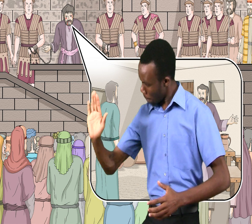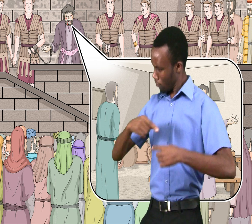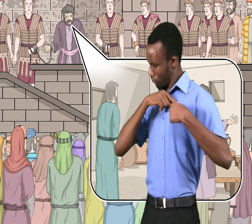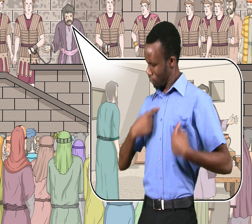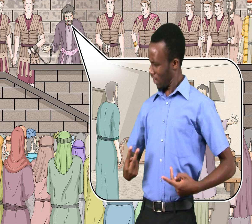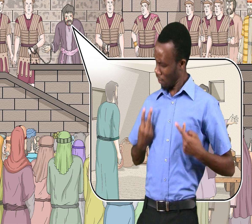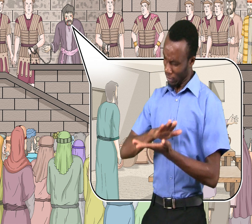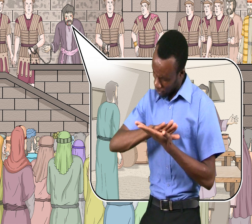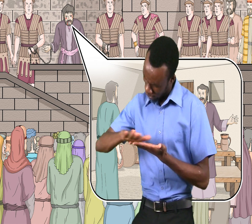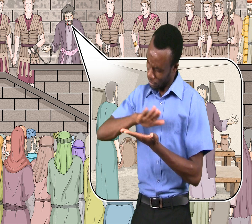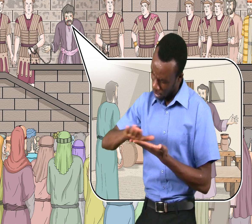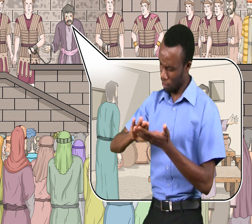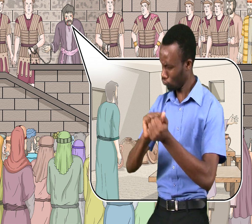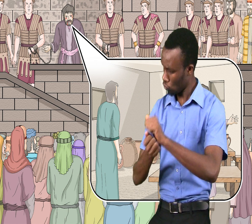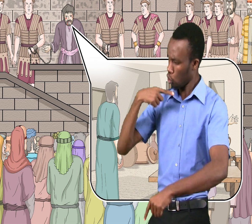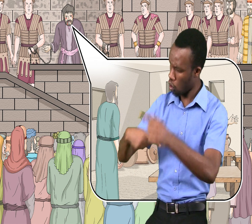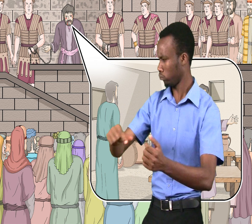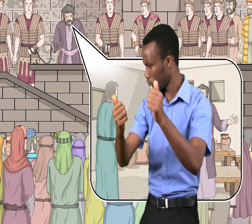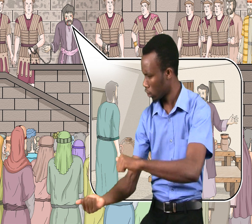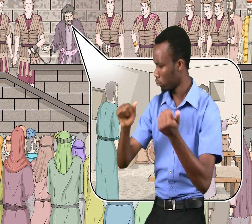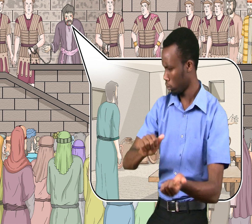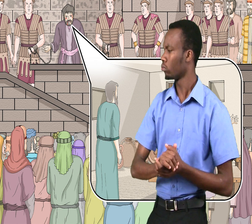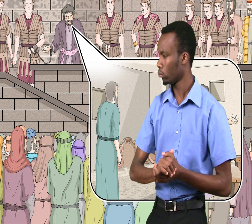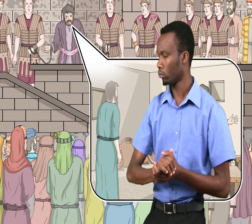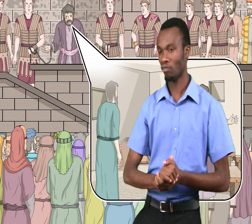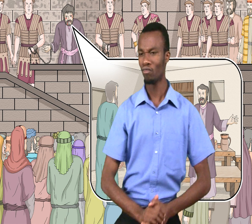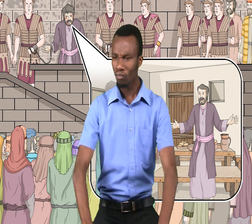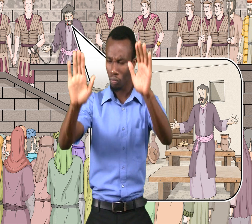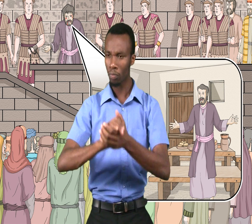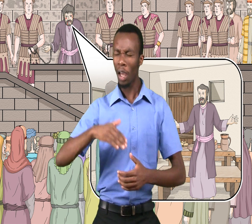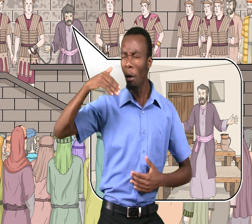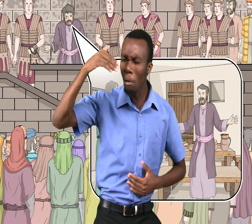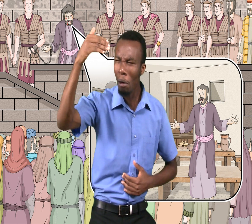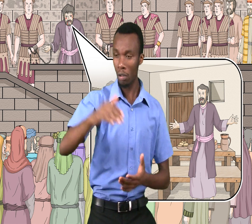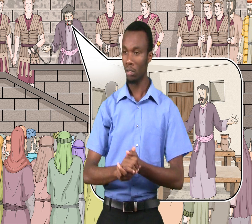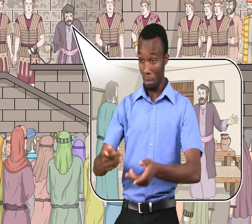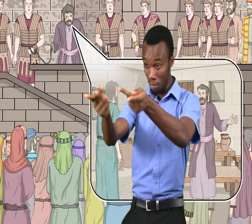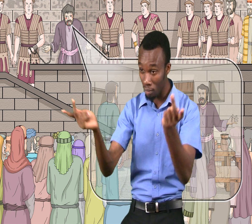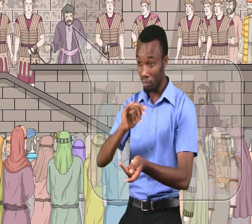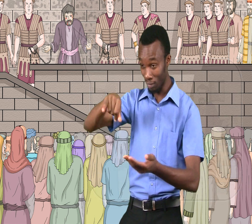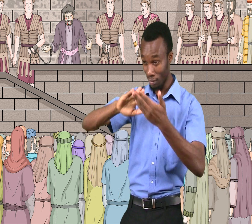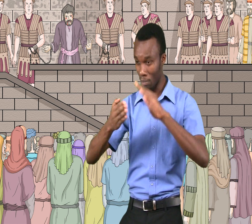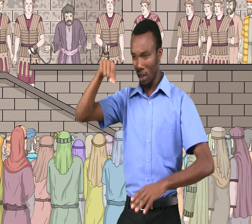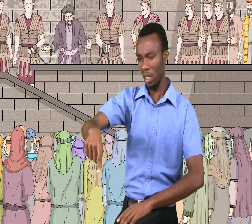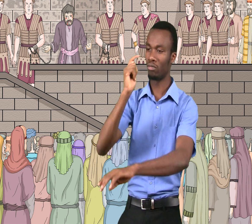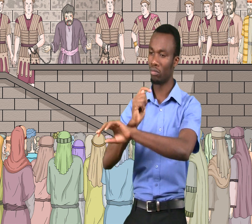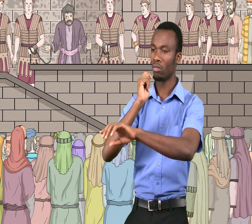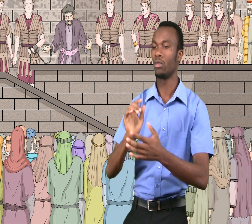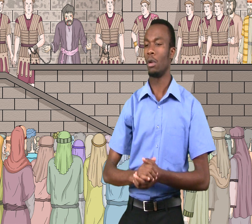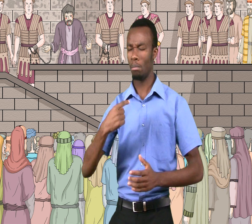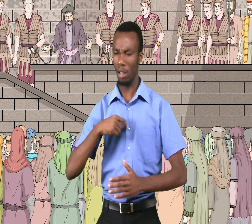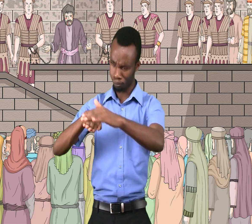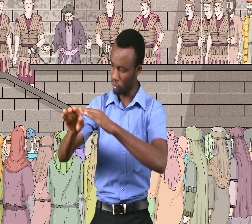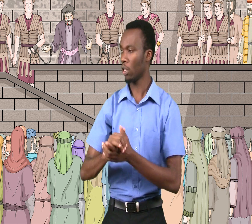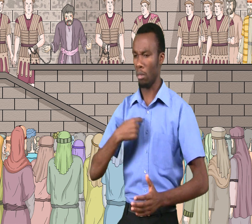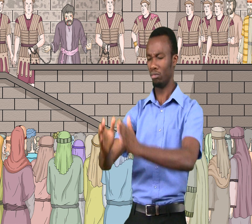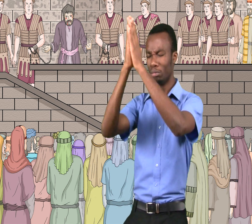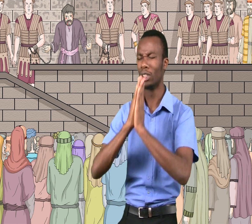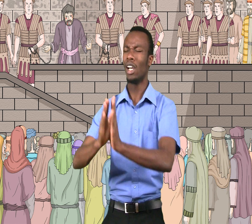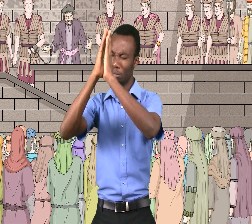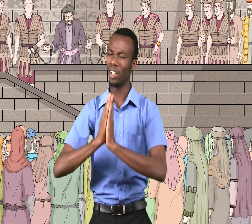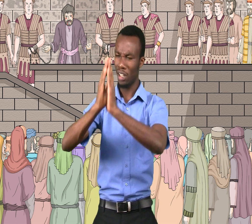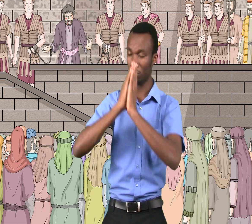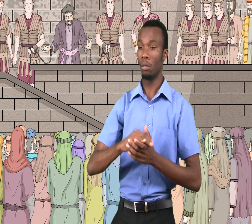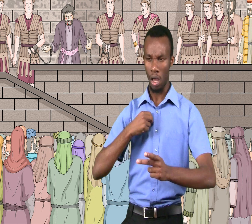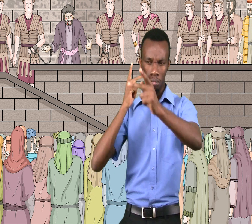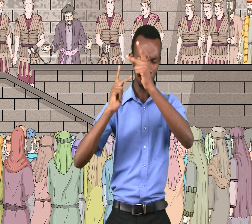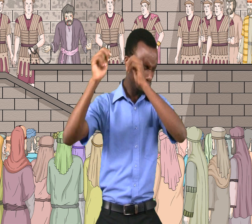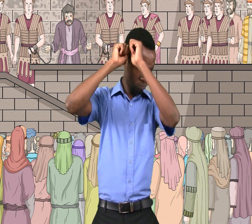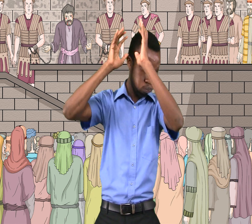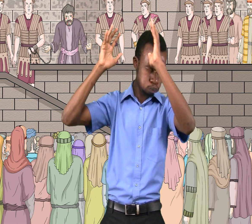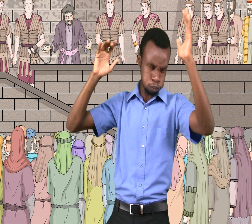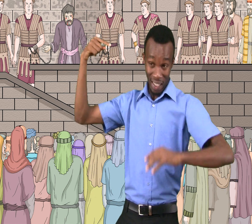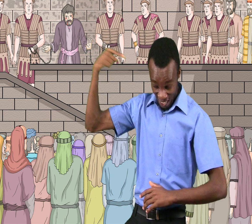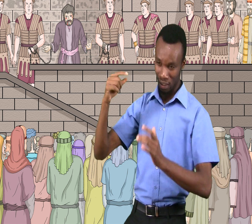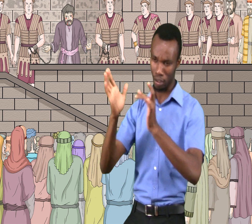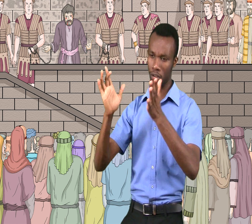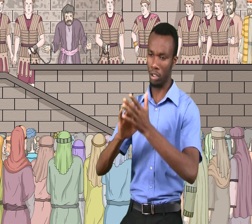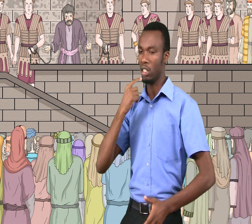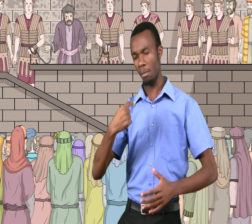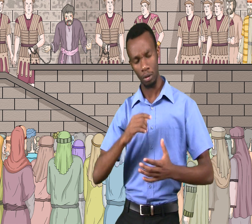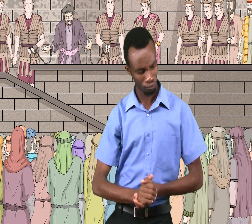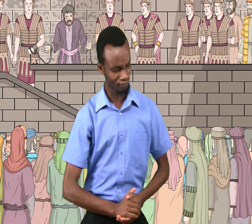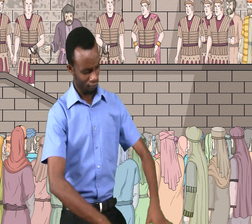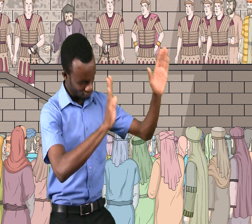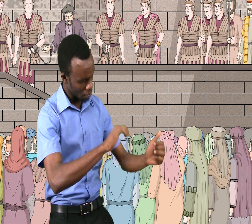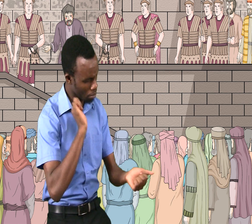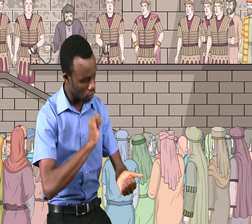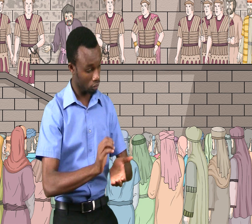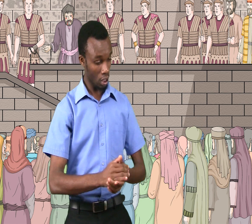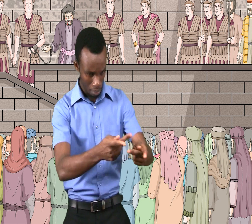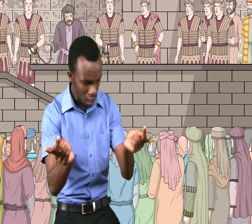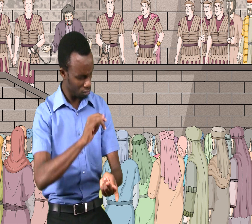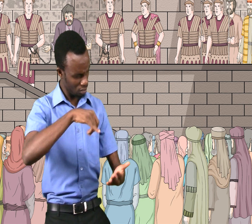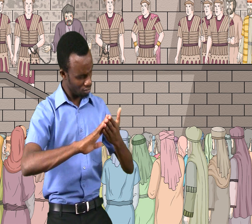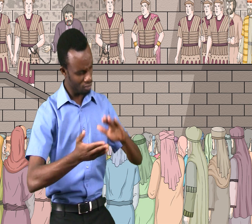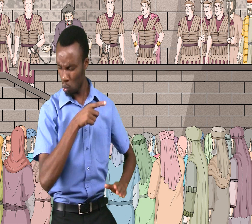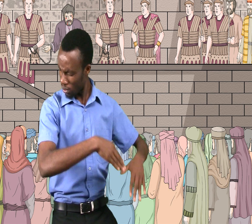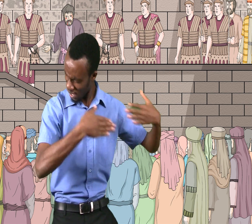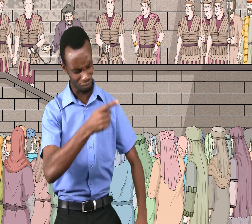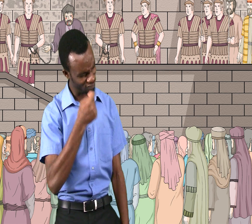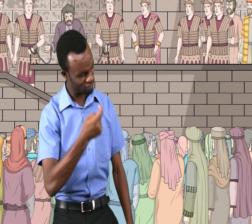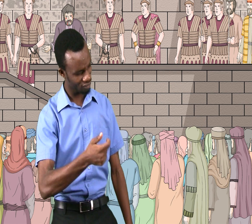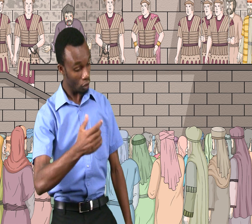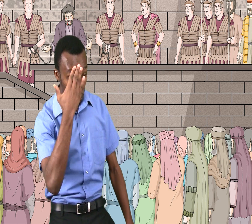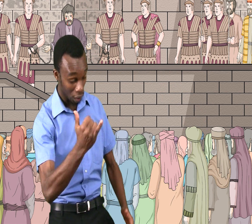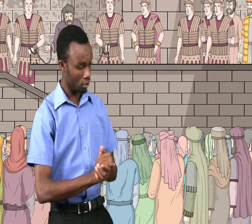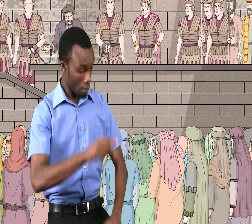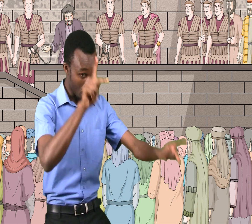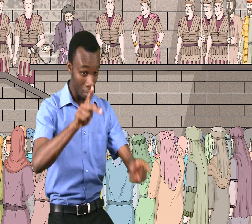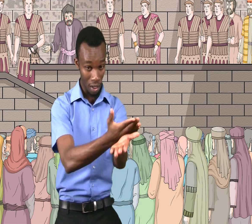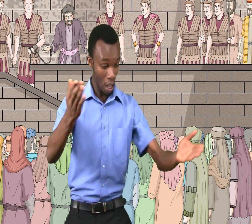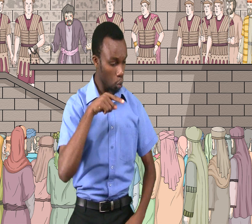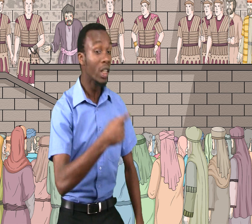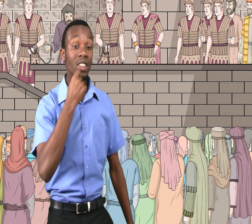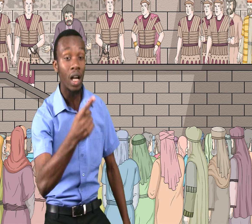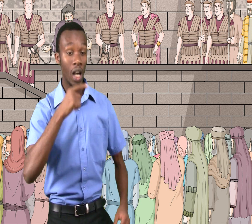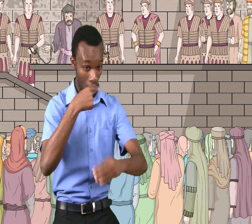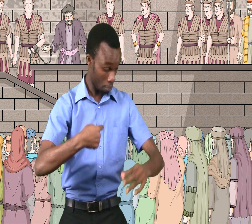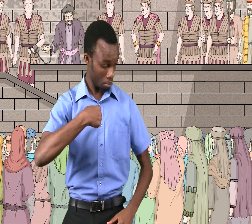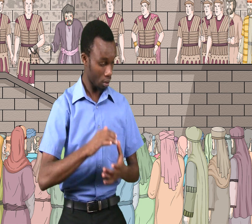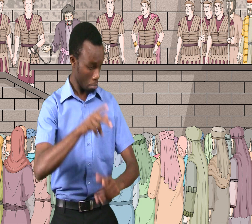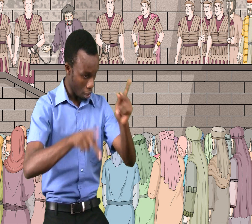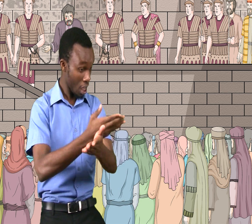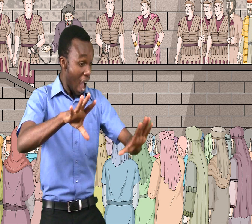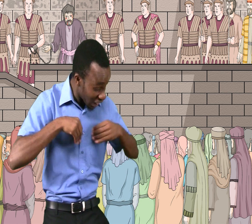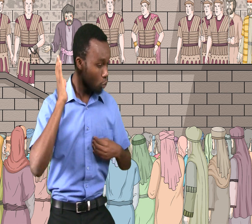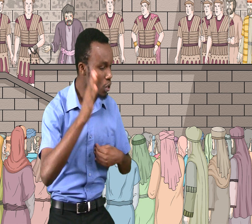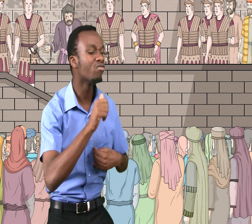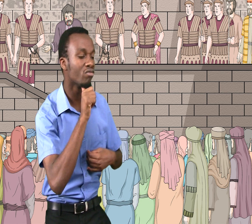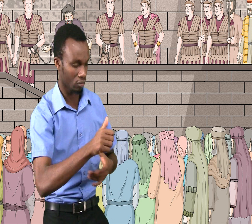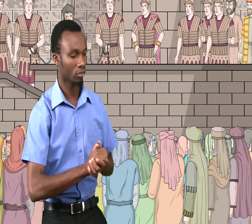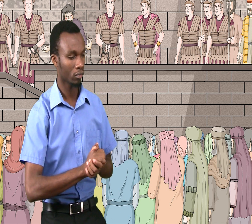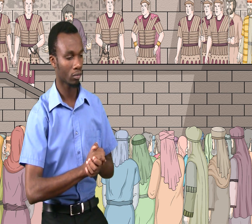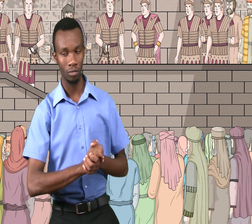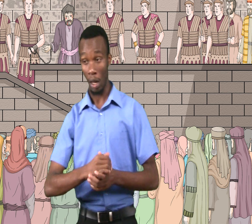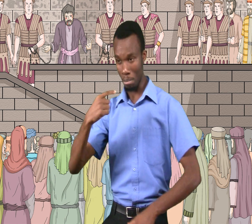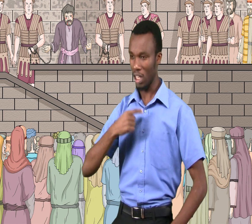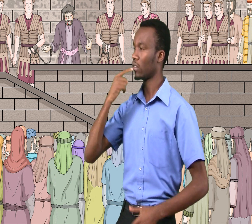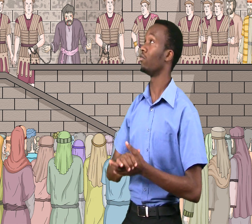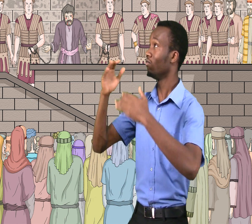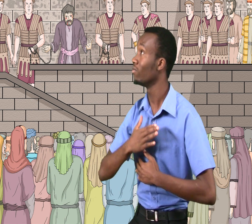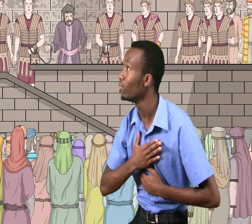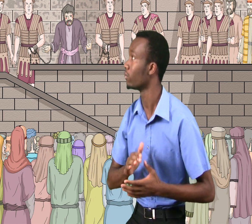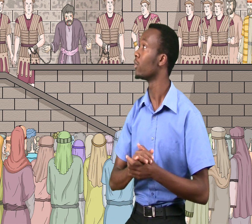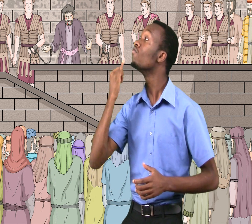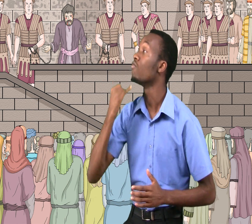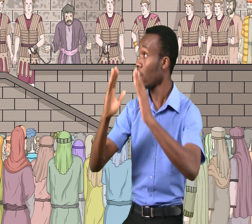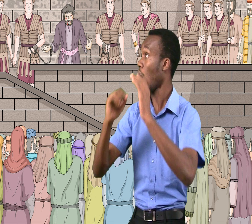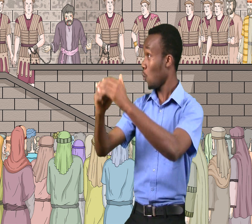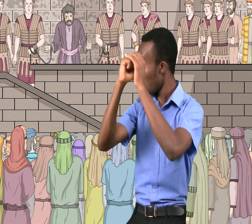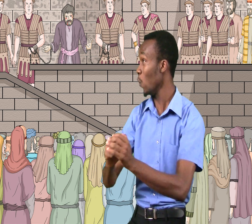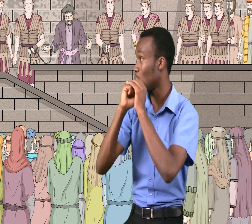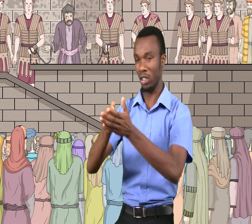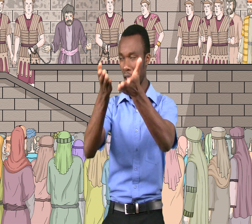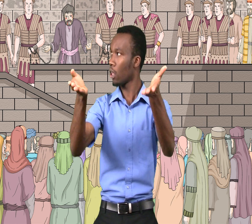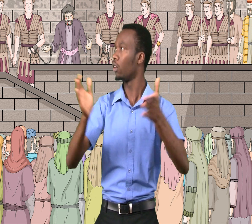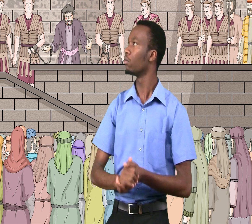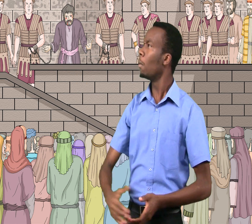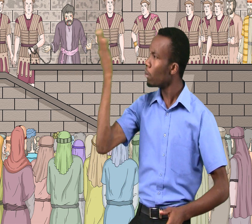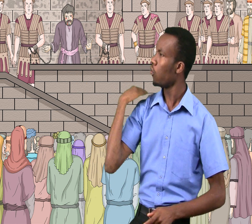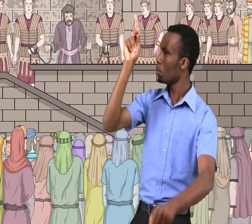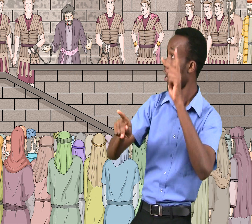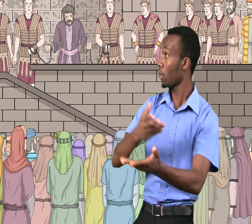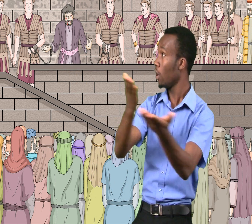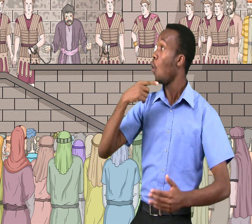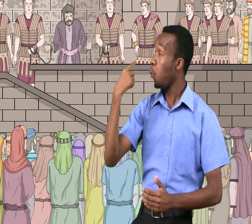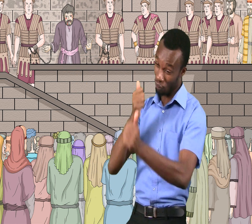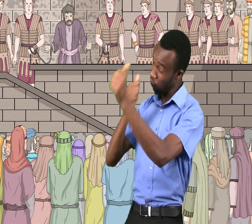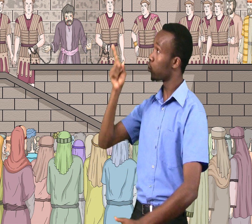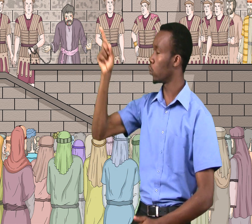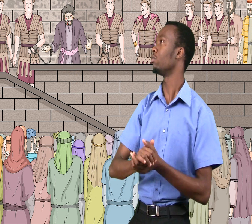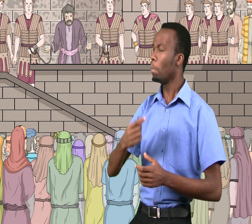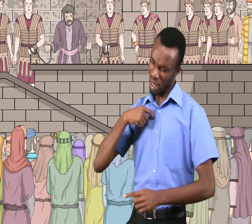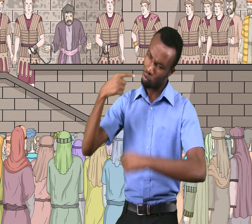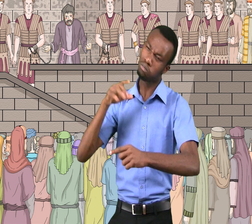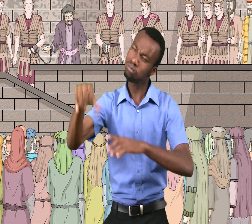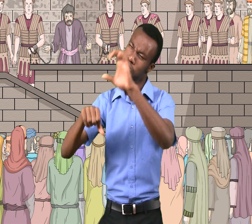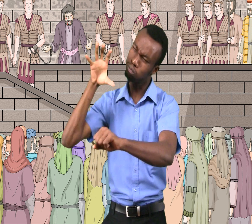Later, when I had returned to Jerusalem and was praying at the temple, I fell into a trance and saw the Lord saying to me, ‘Hurry! Leave Jerusalem quickly, because the people here will not accept your testimony about Me.’